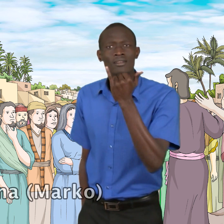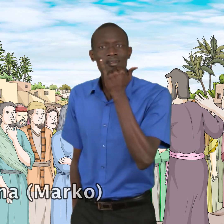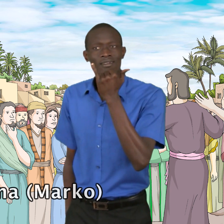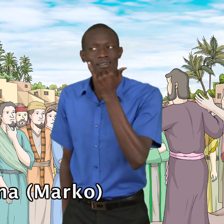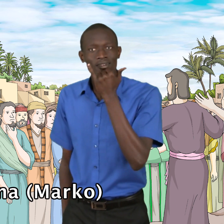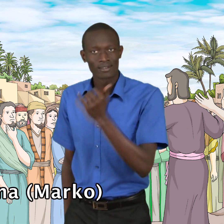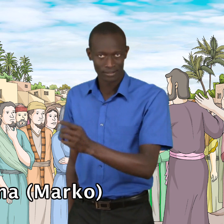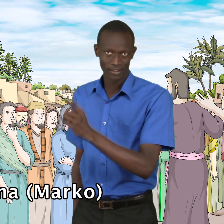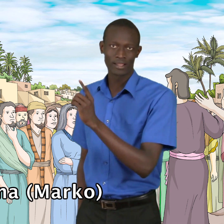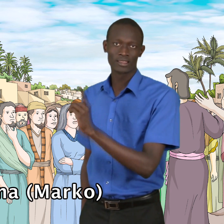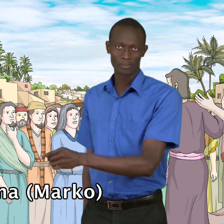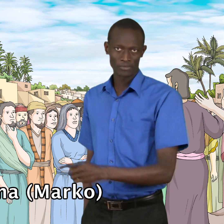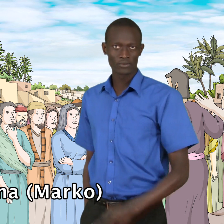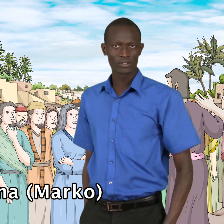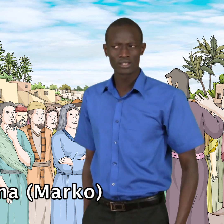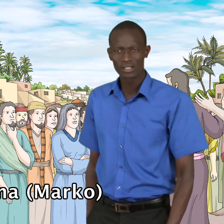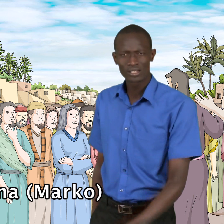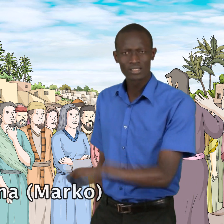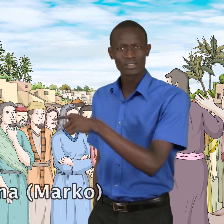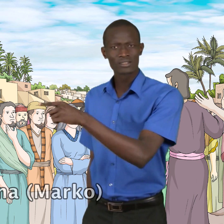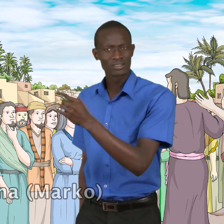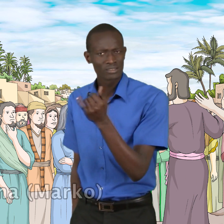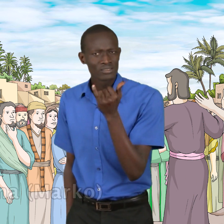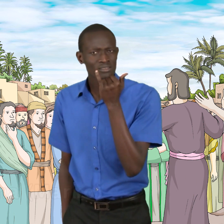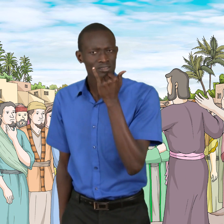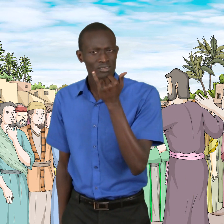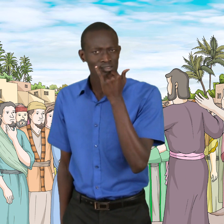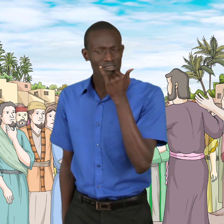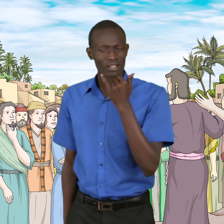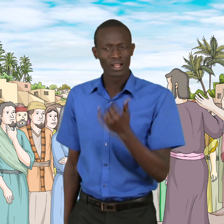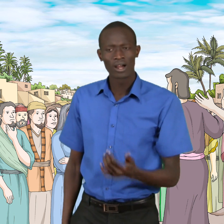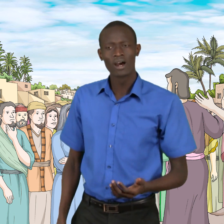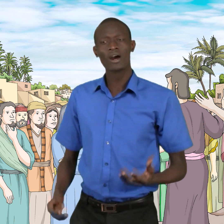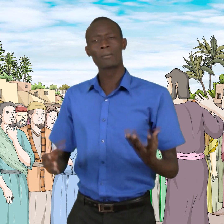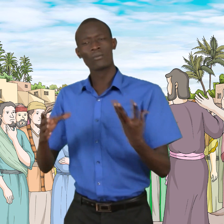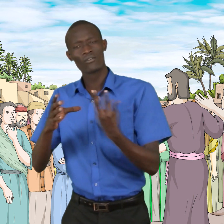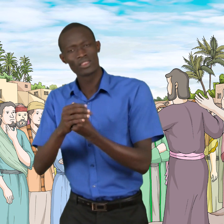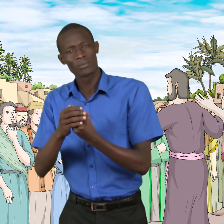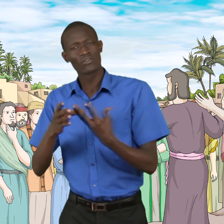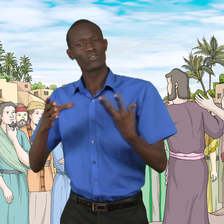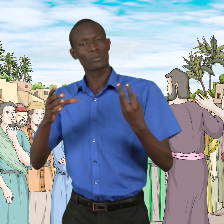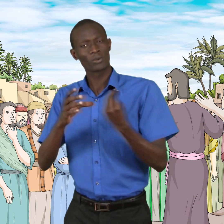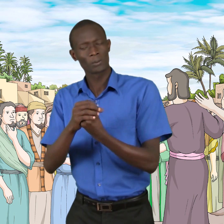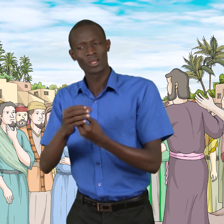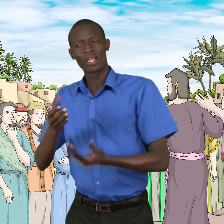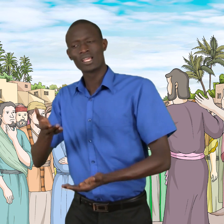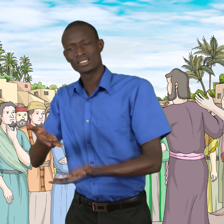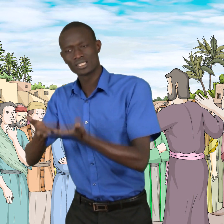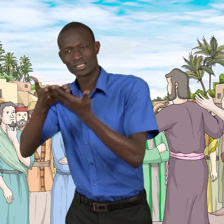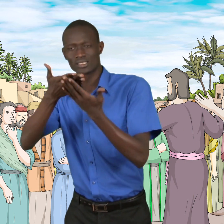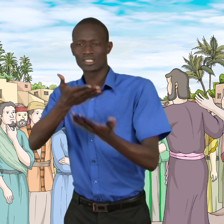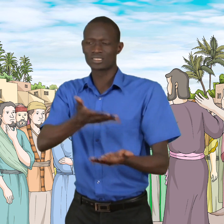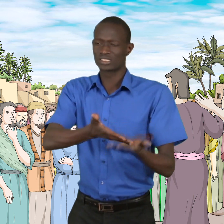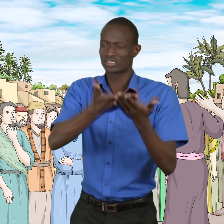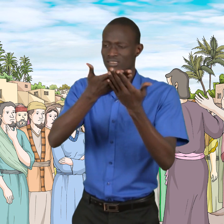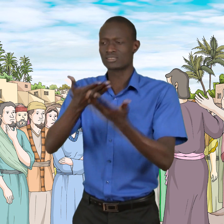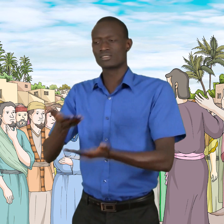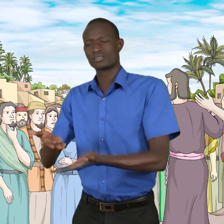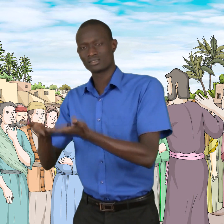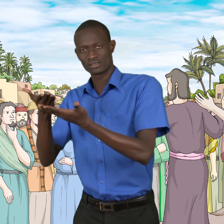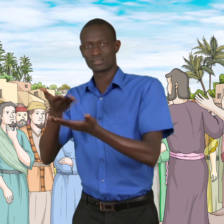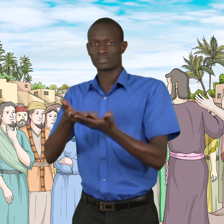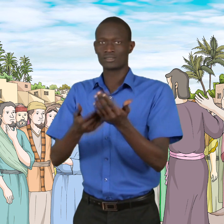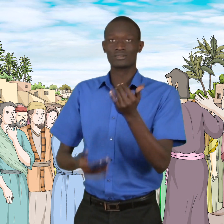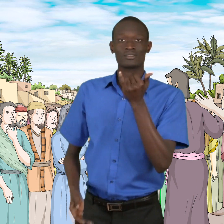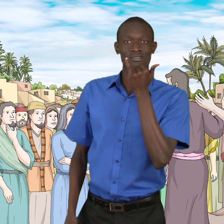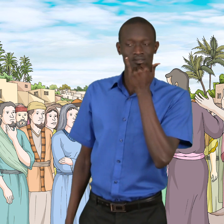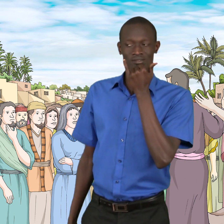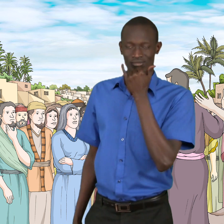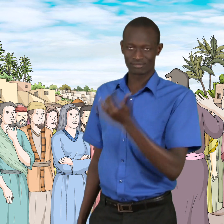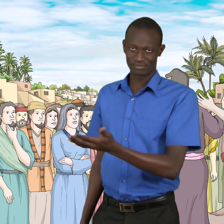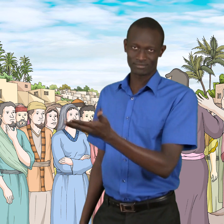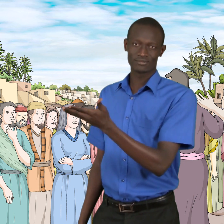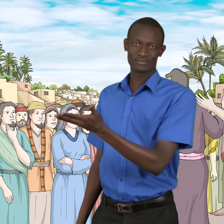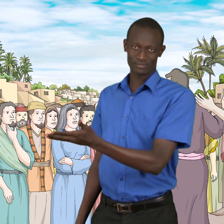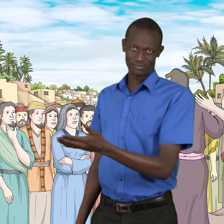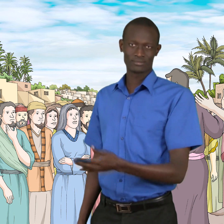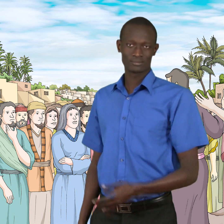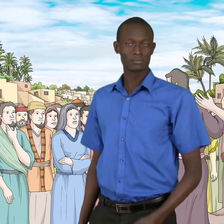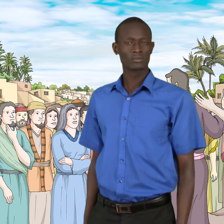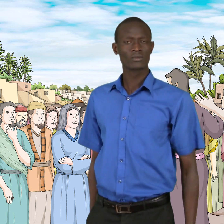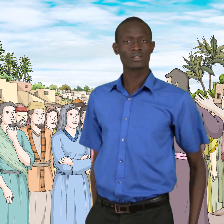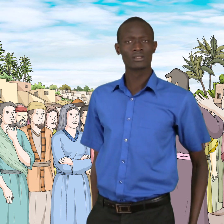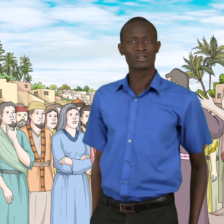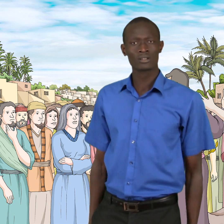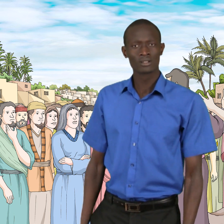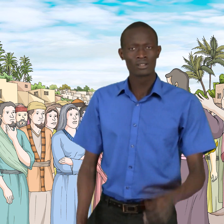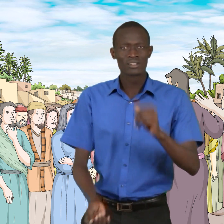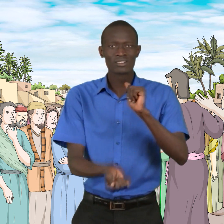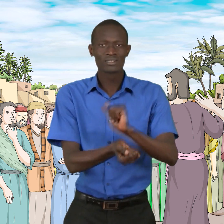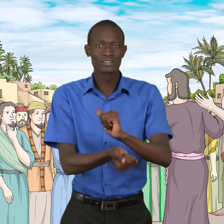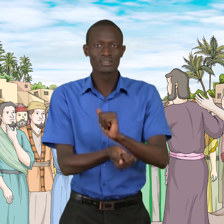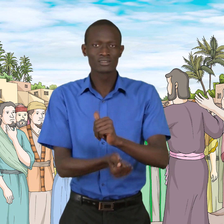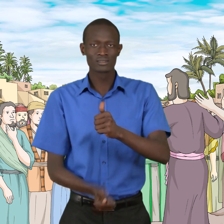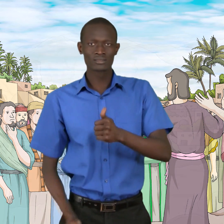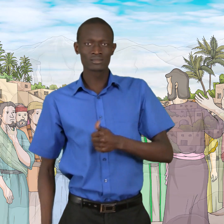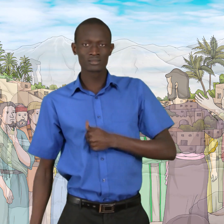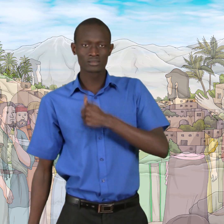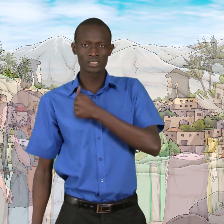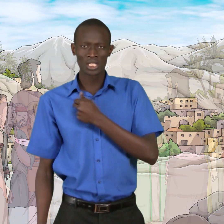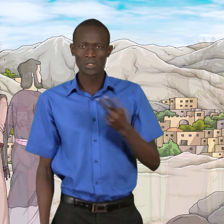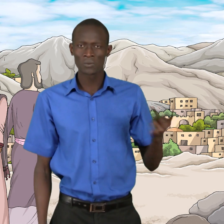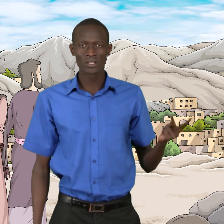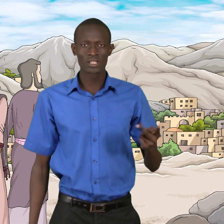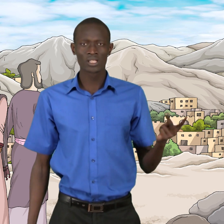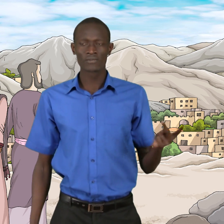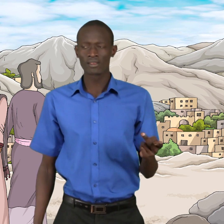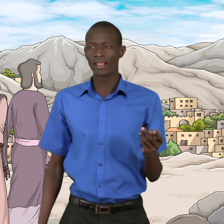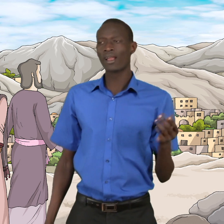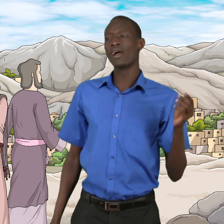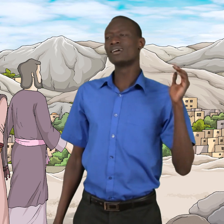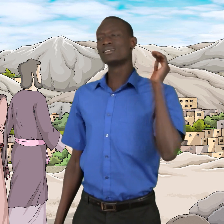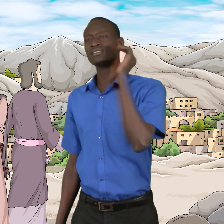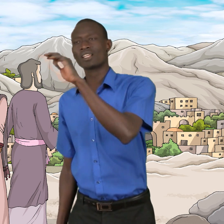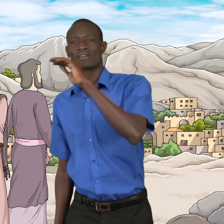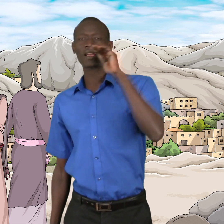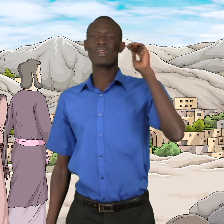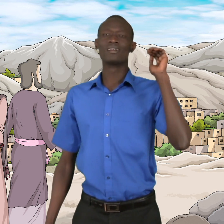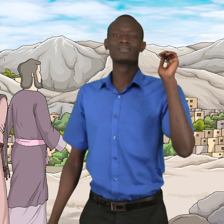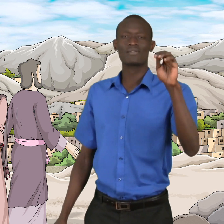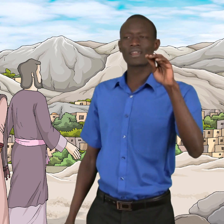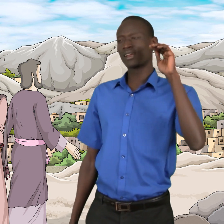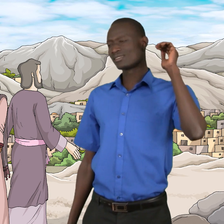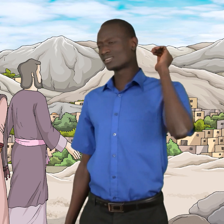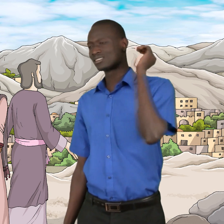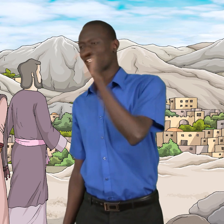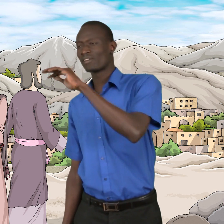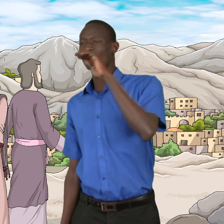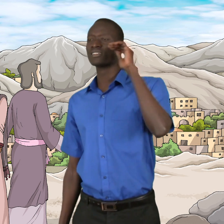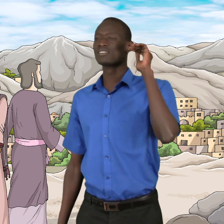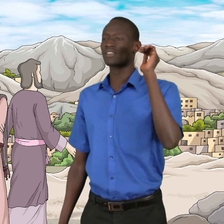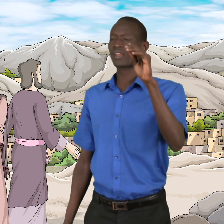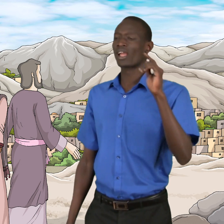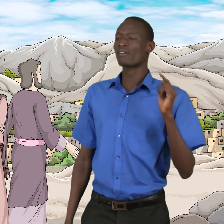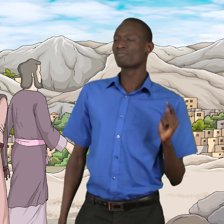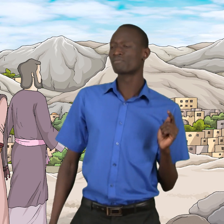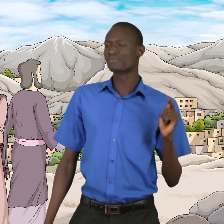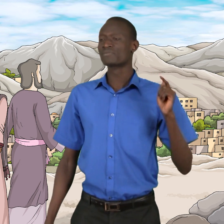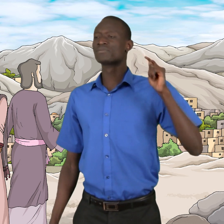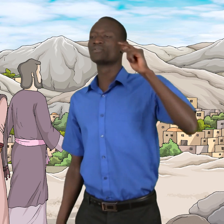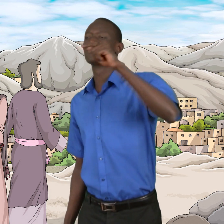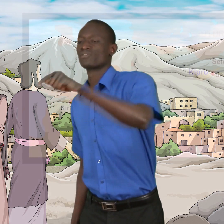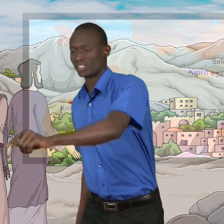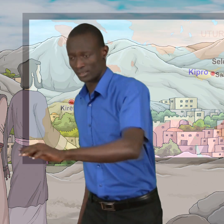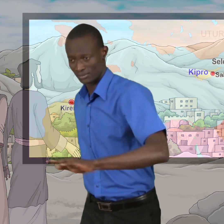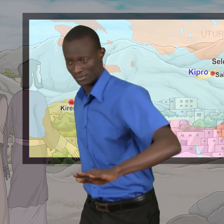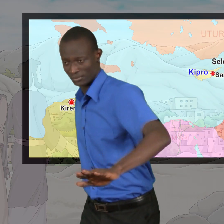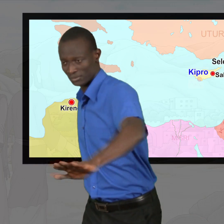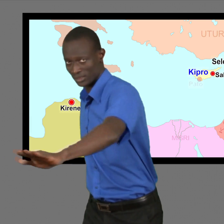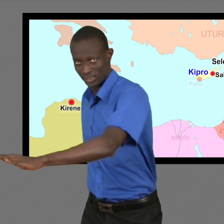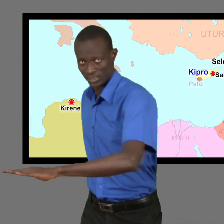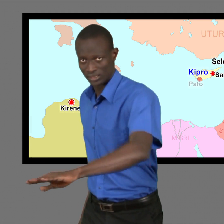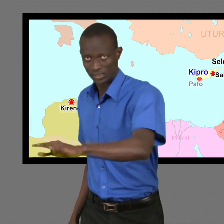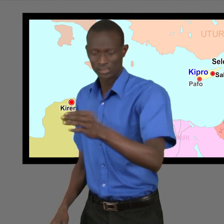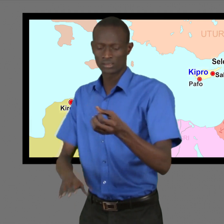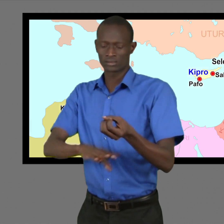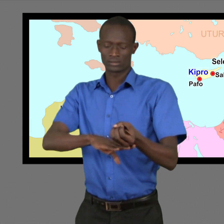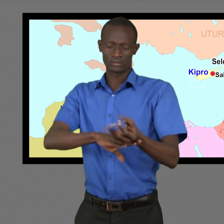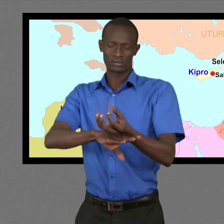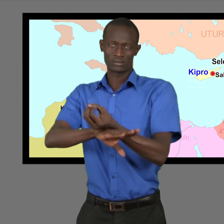And John was with them as their helper.